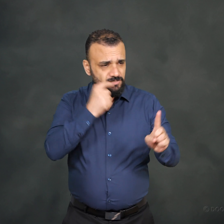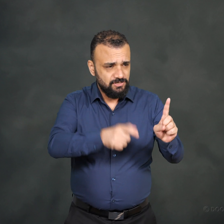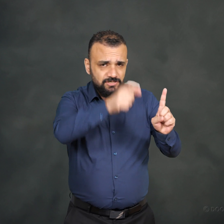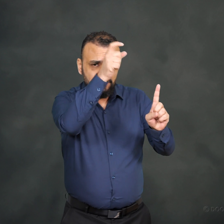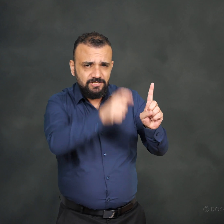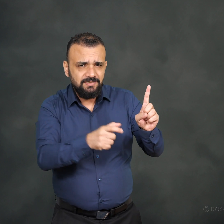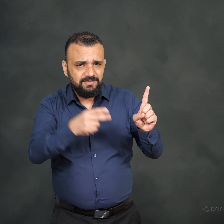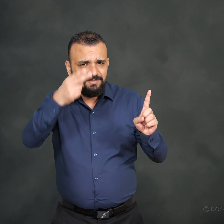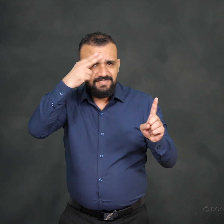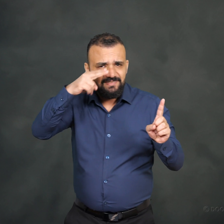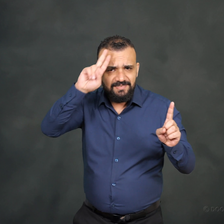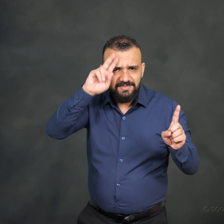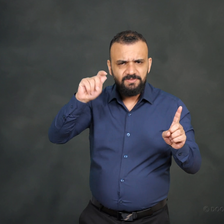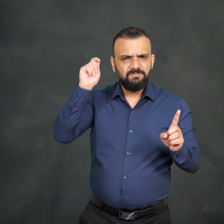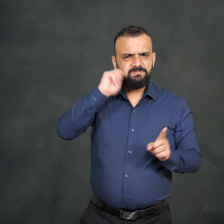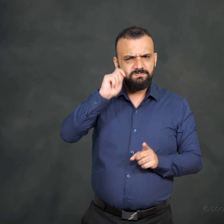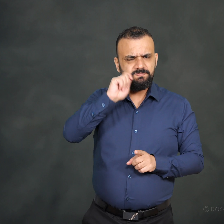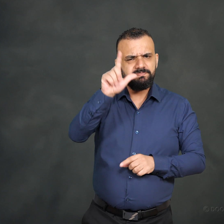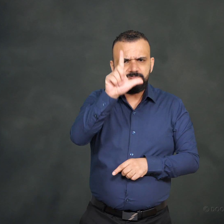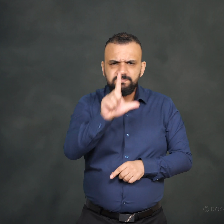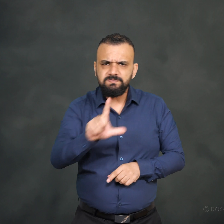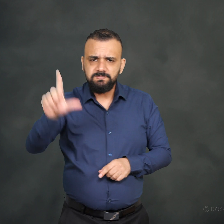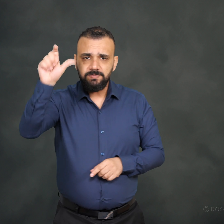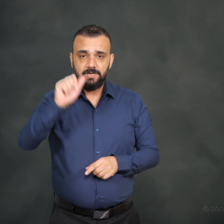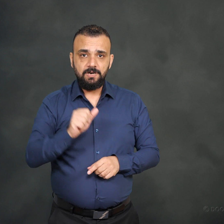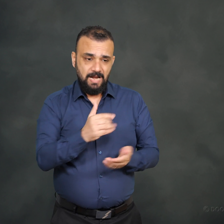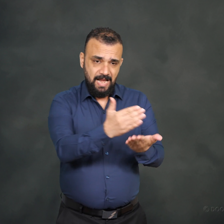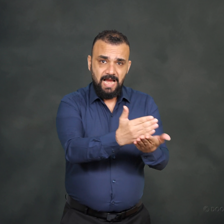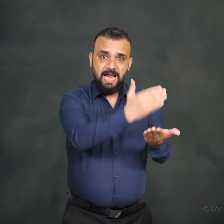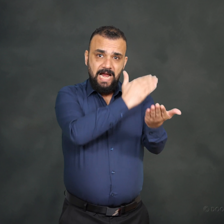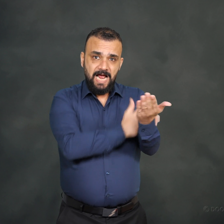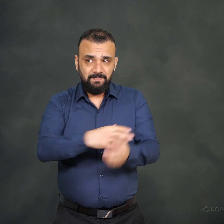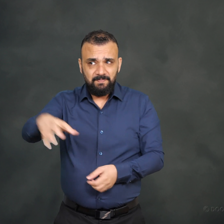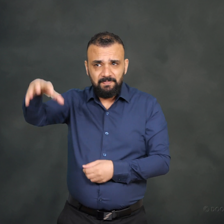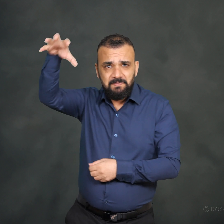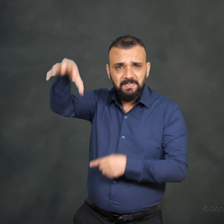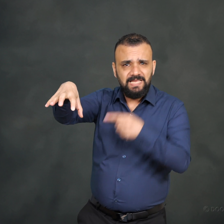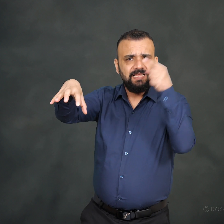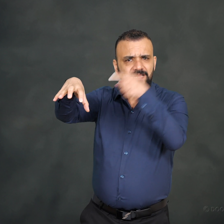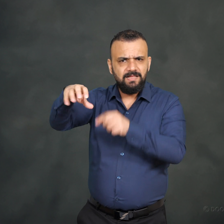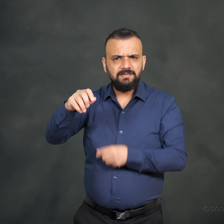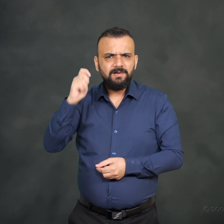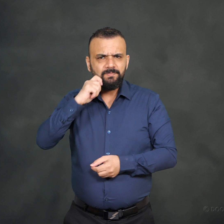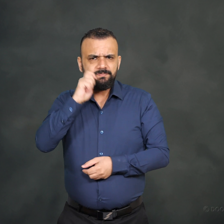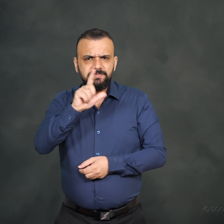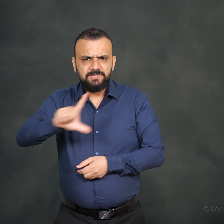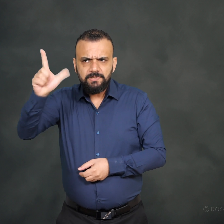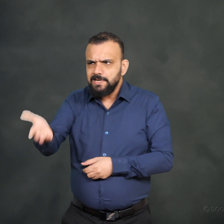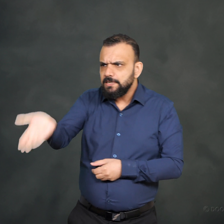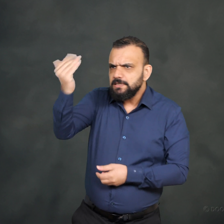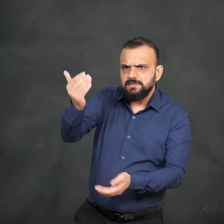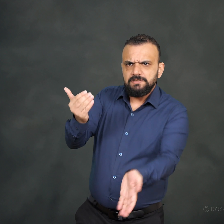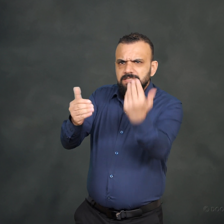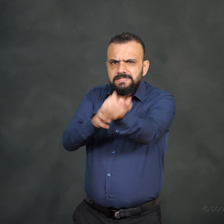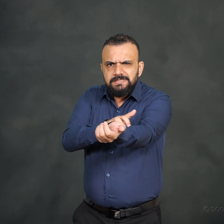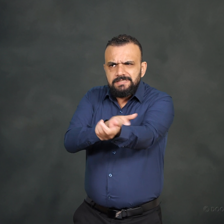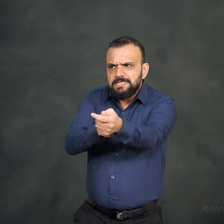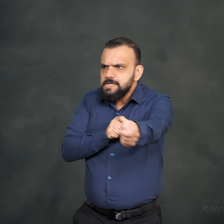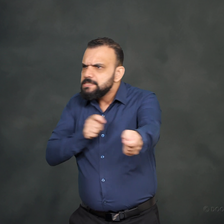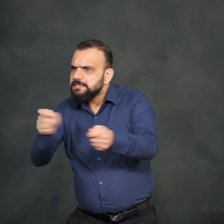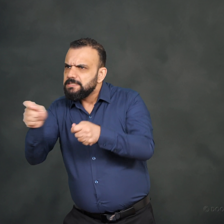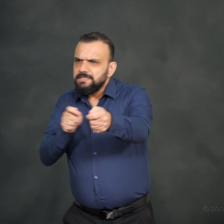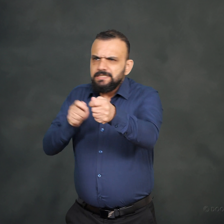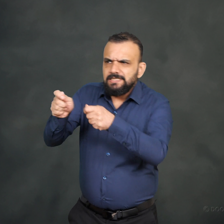Release Barabbas to us!”